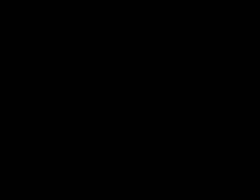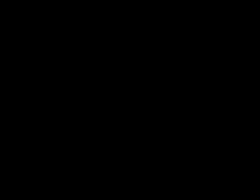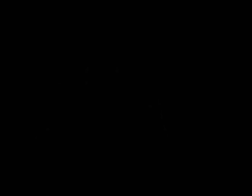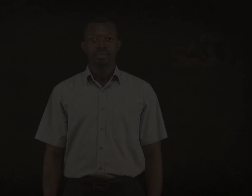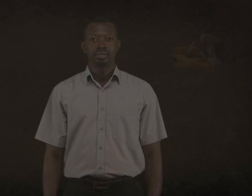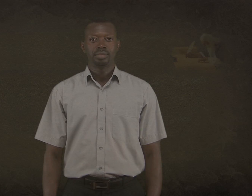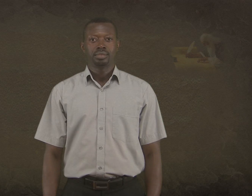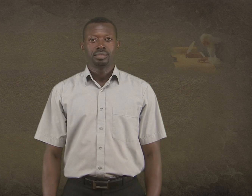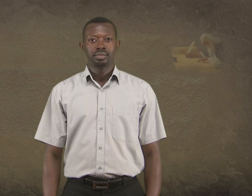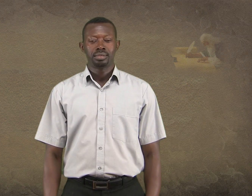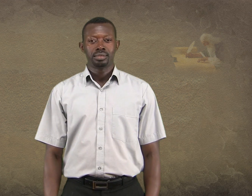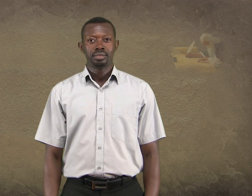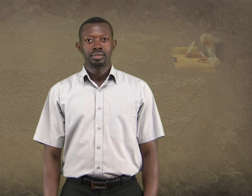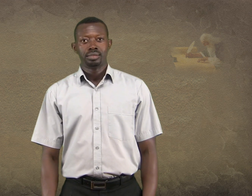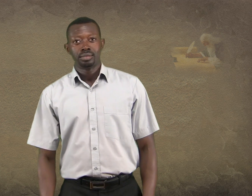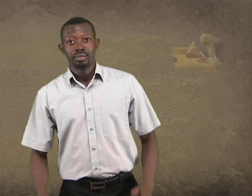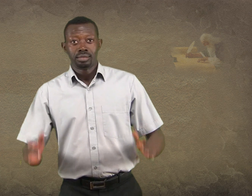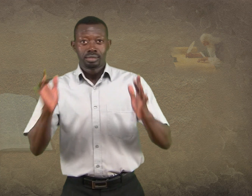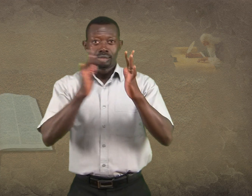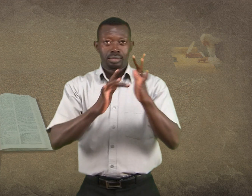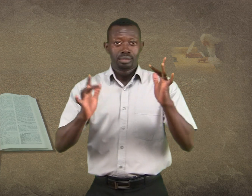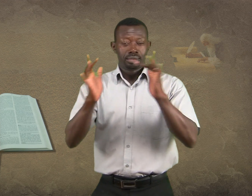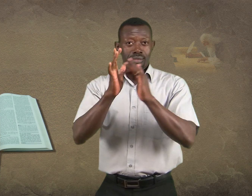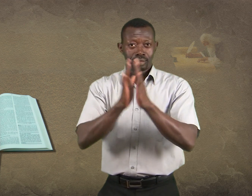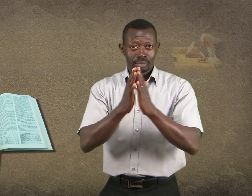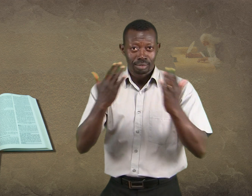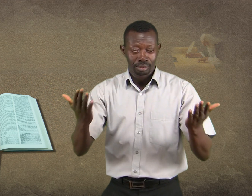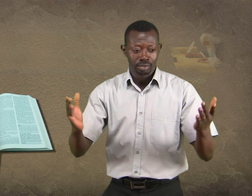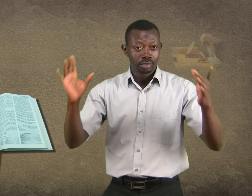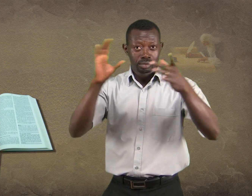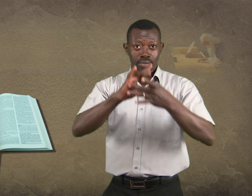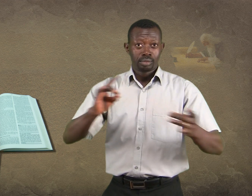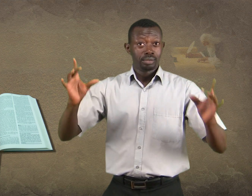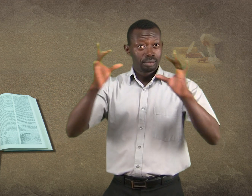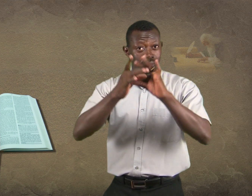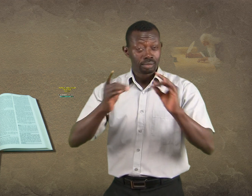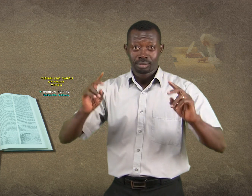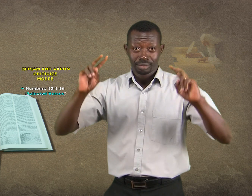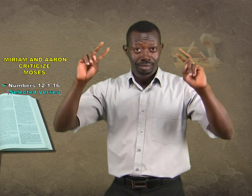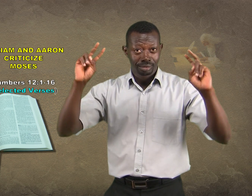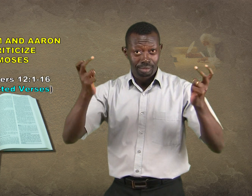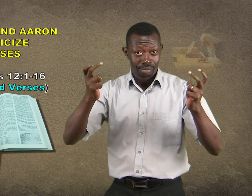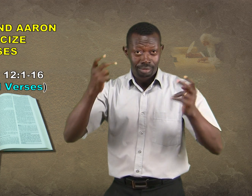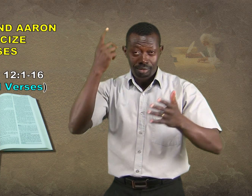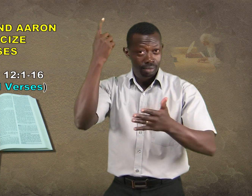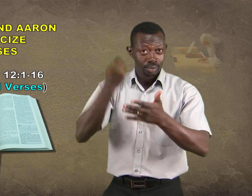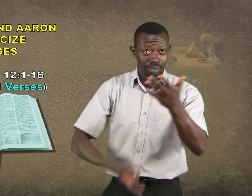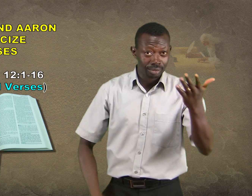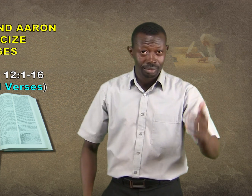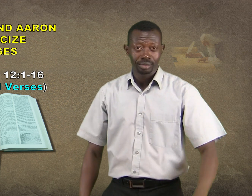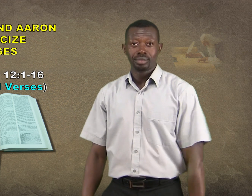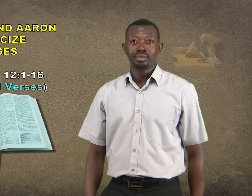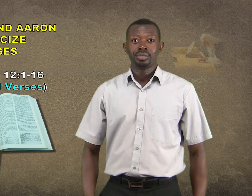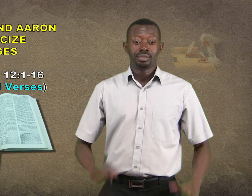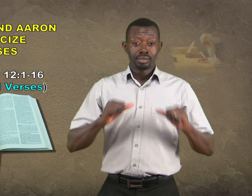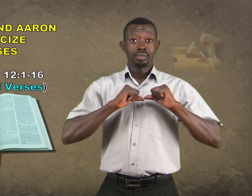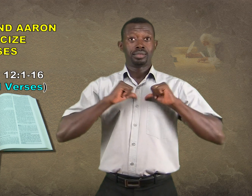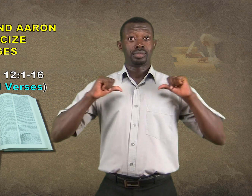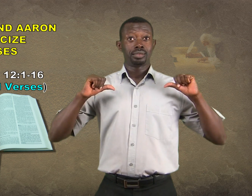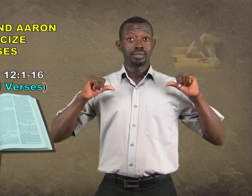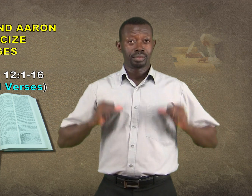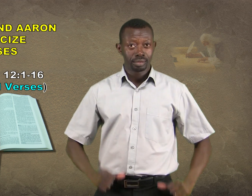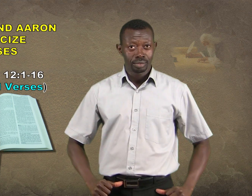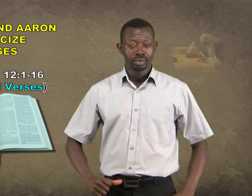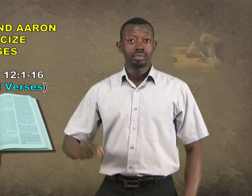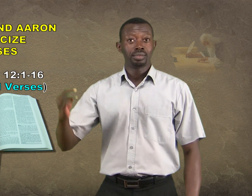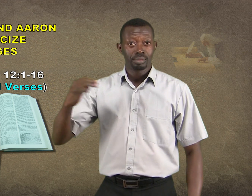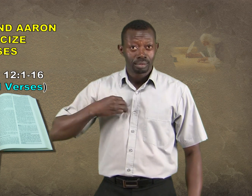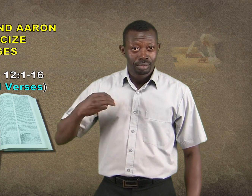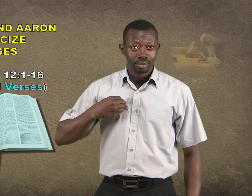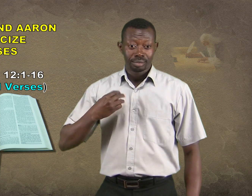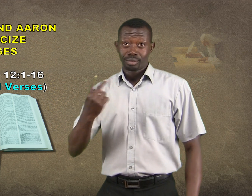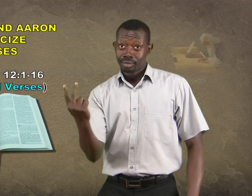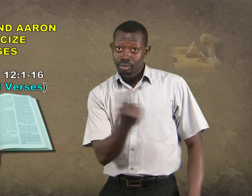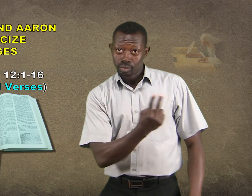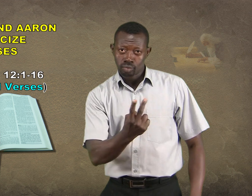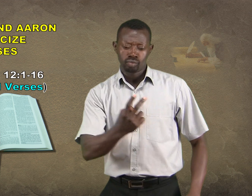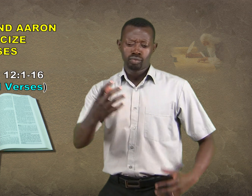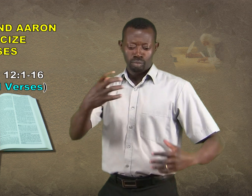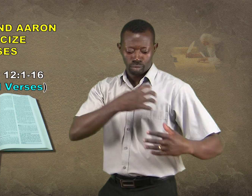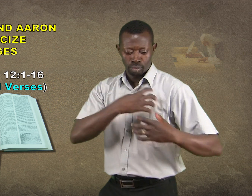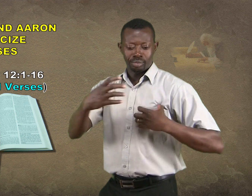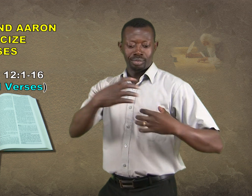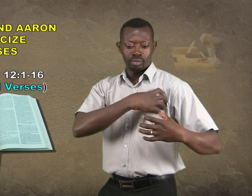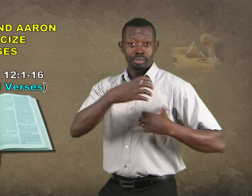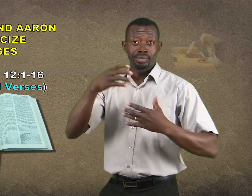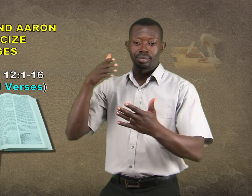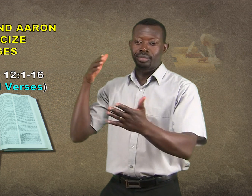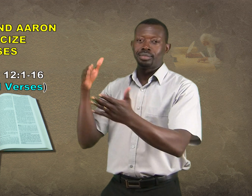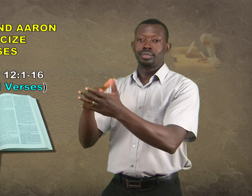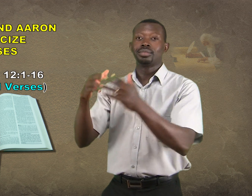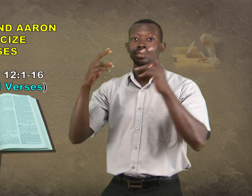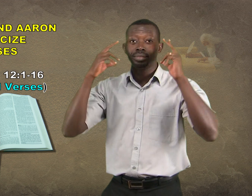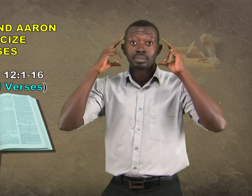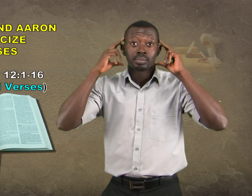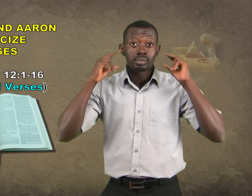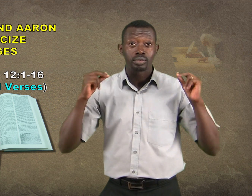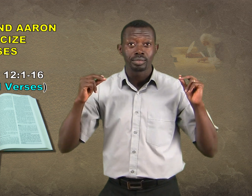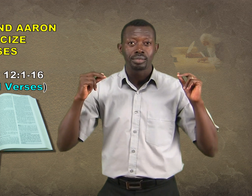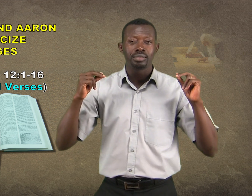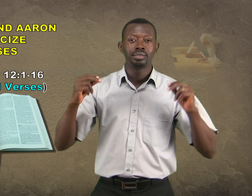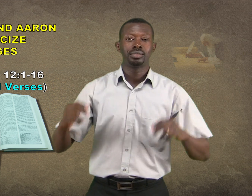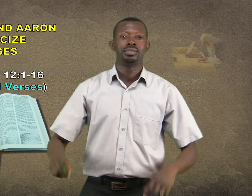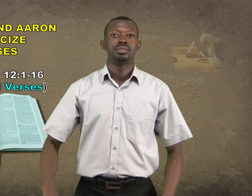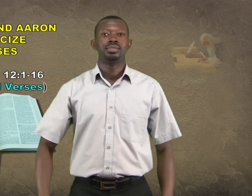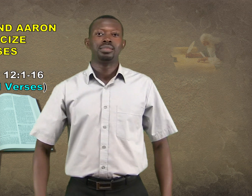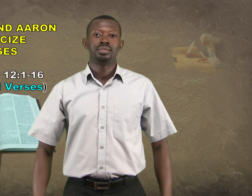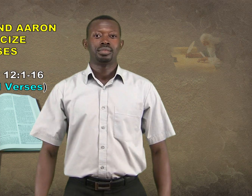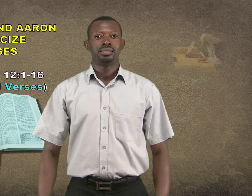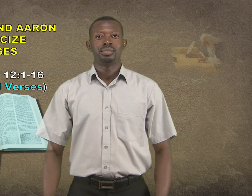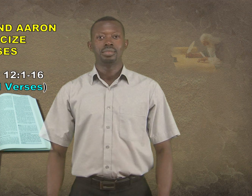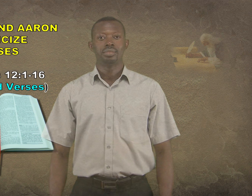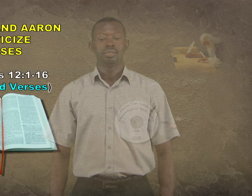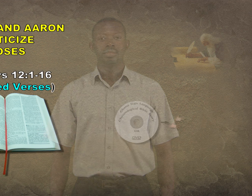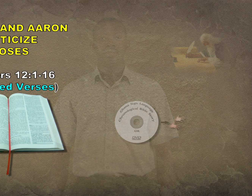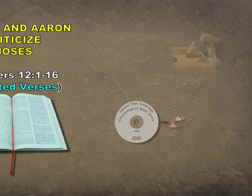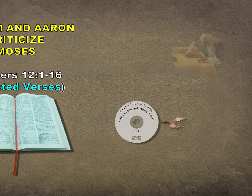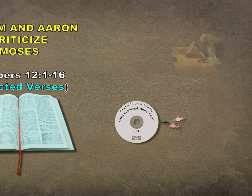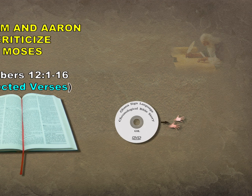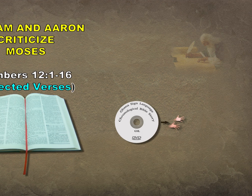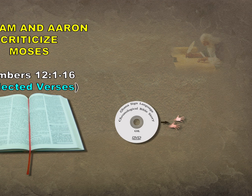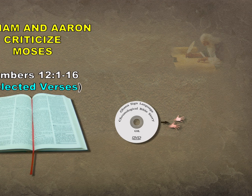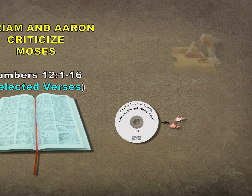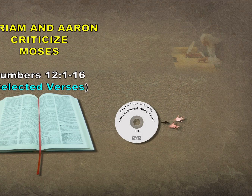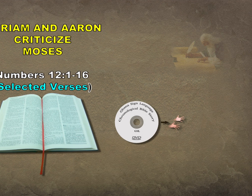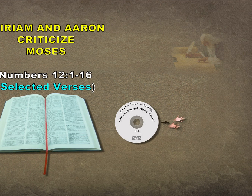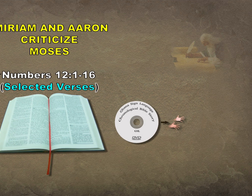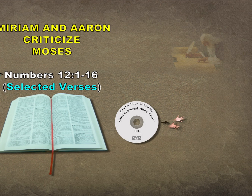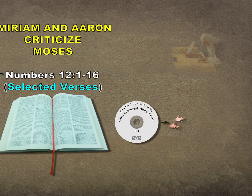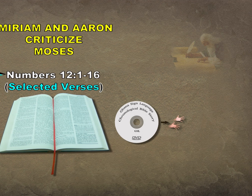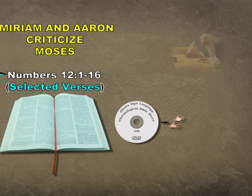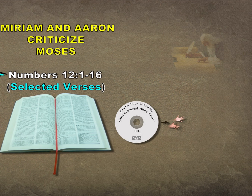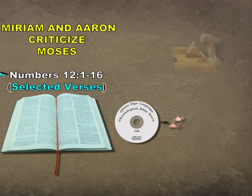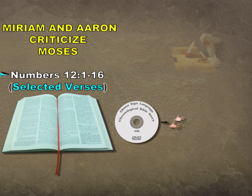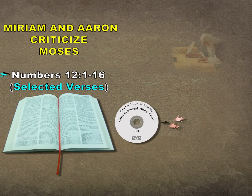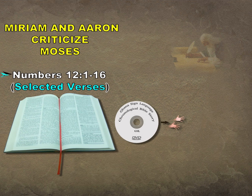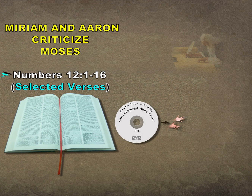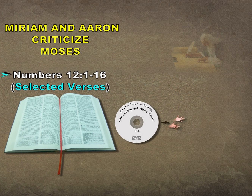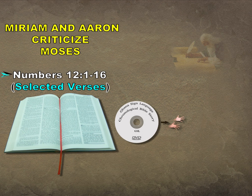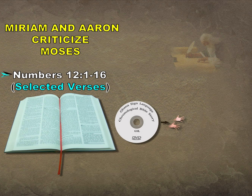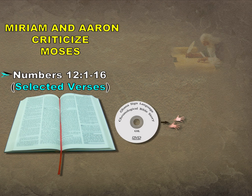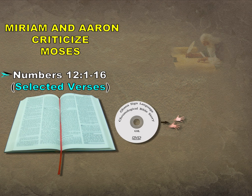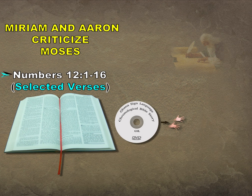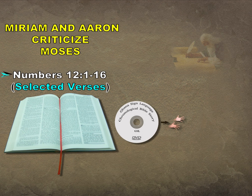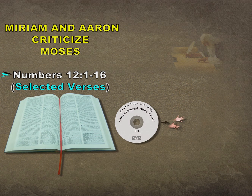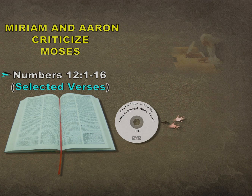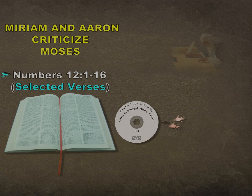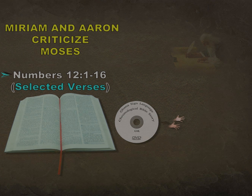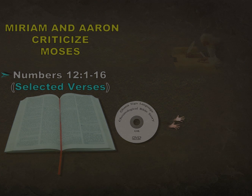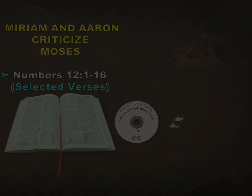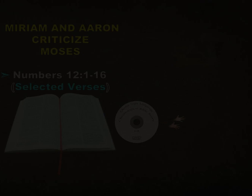Miriam and Aaron criticize Moses